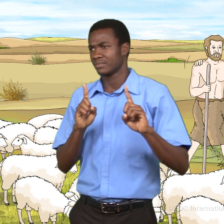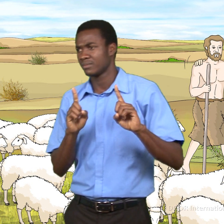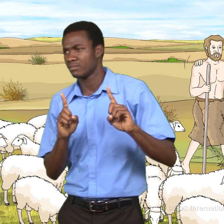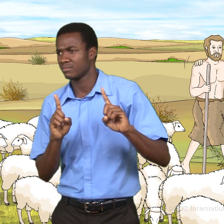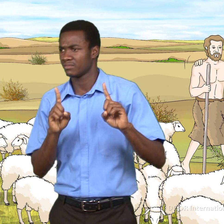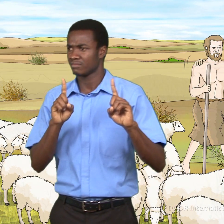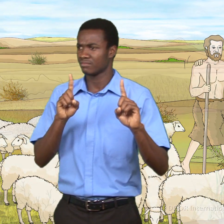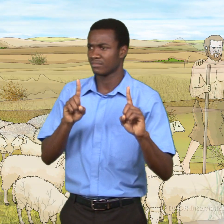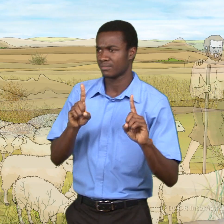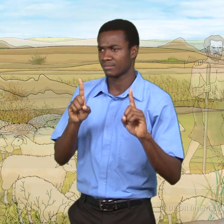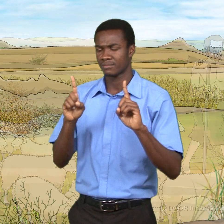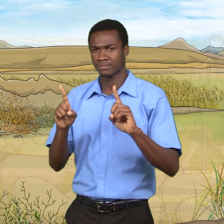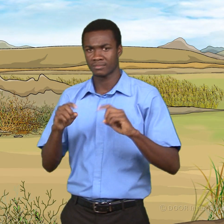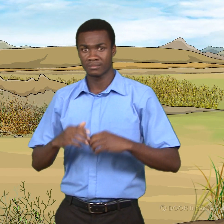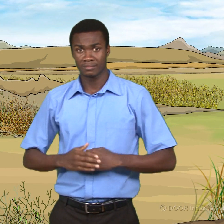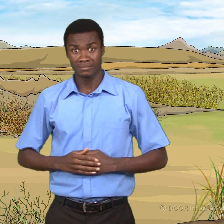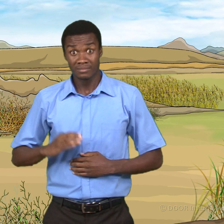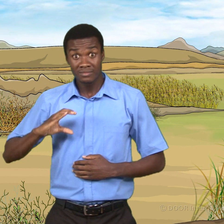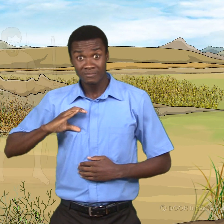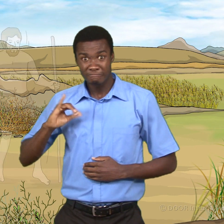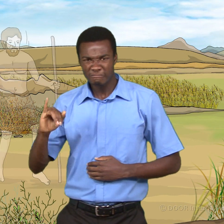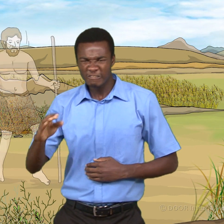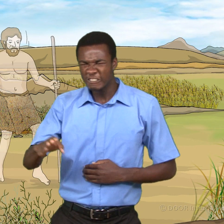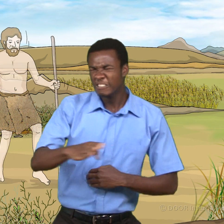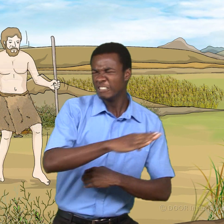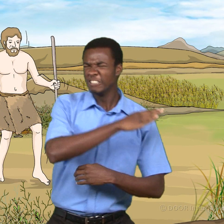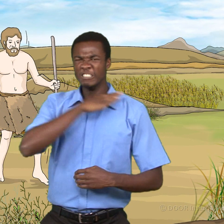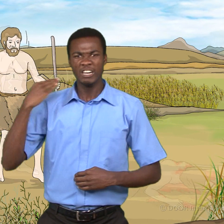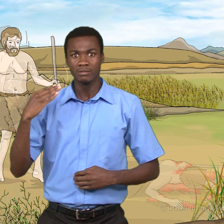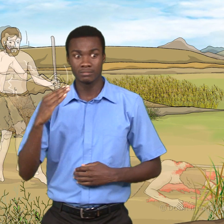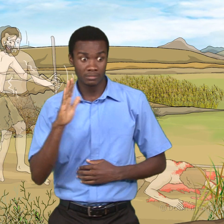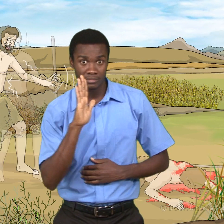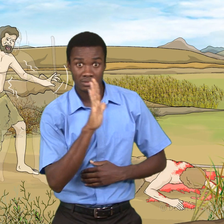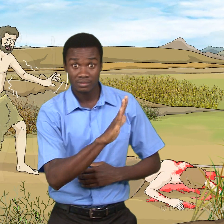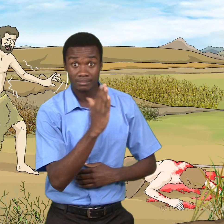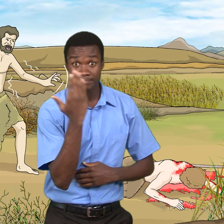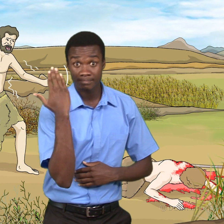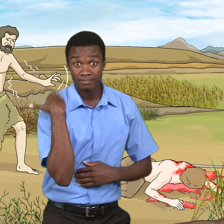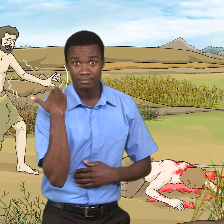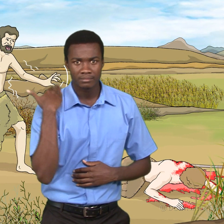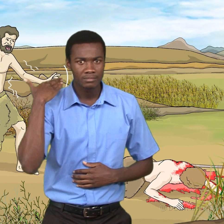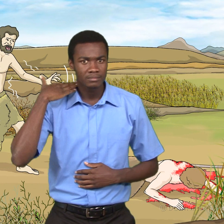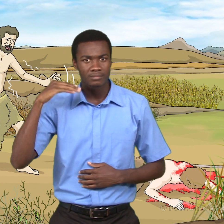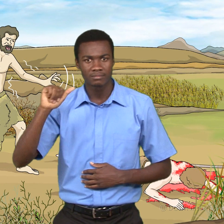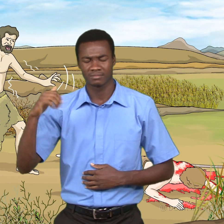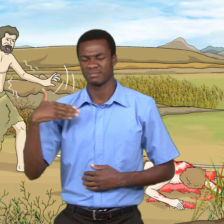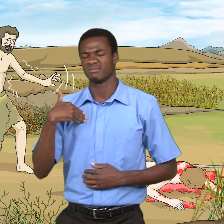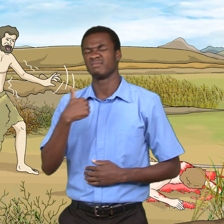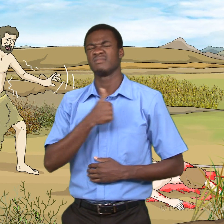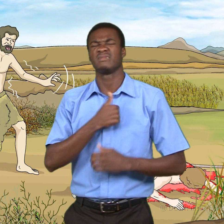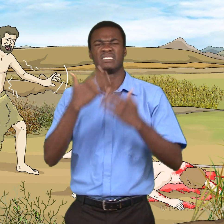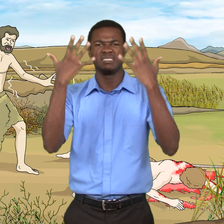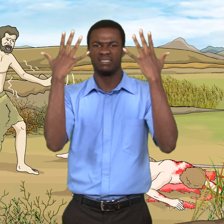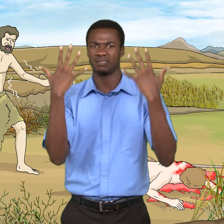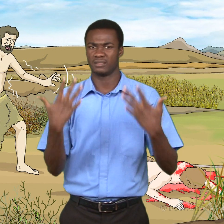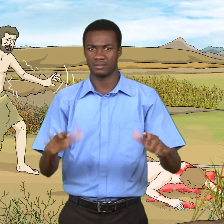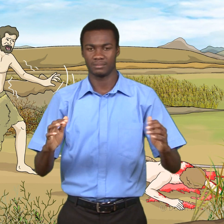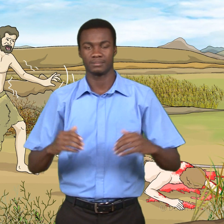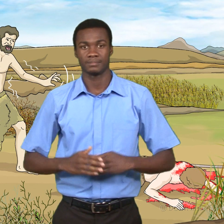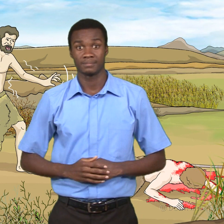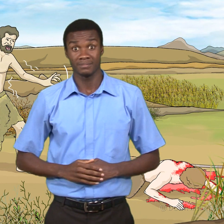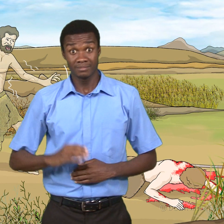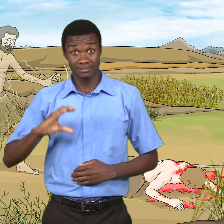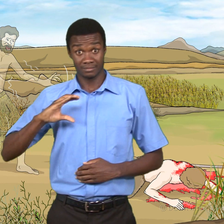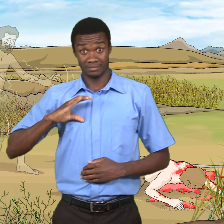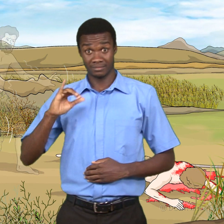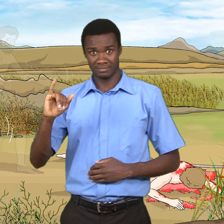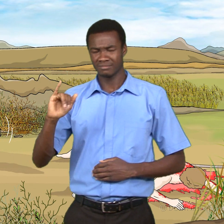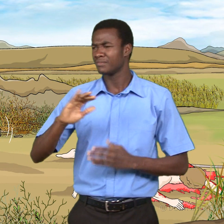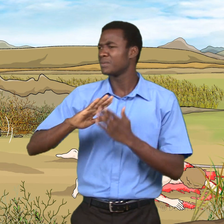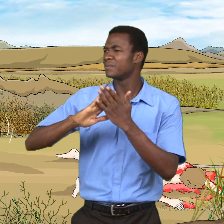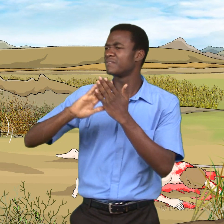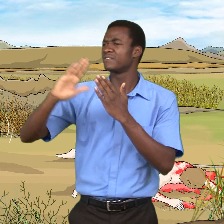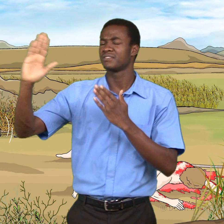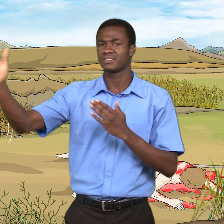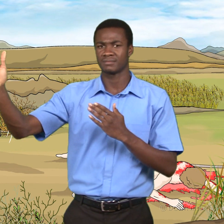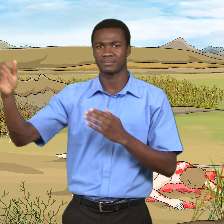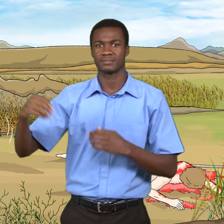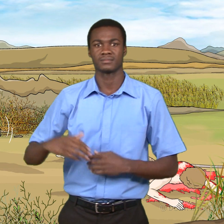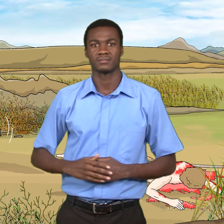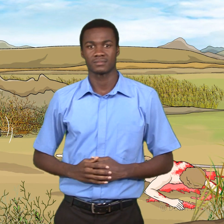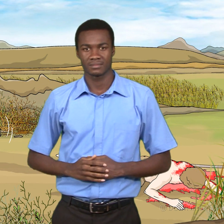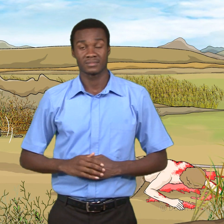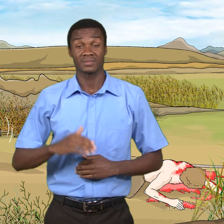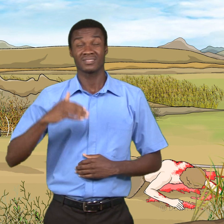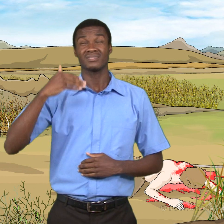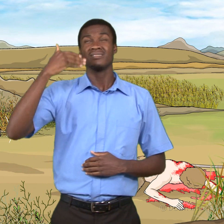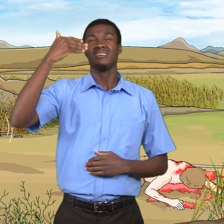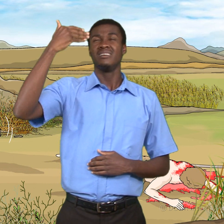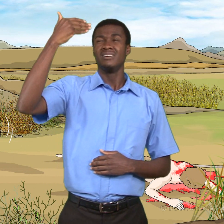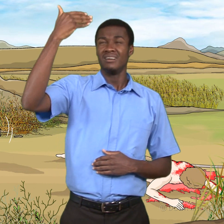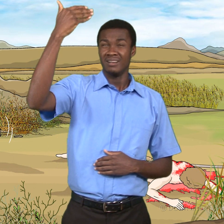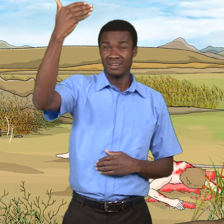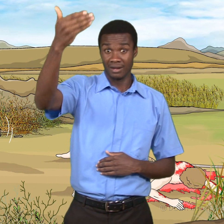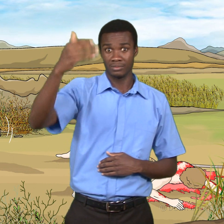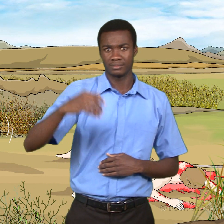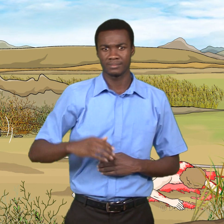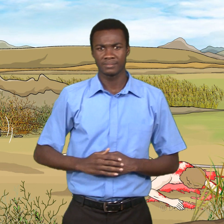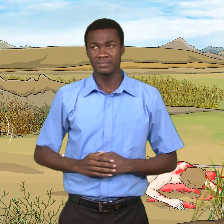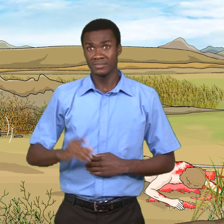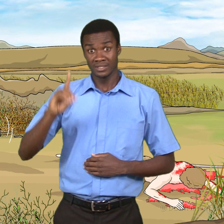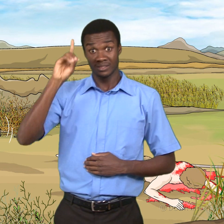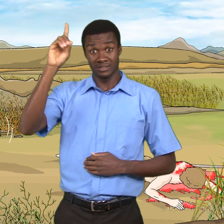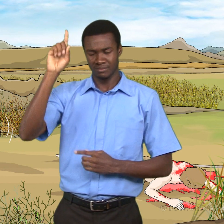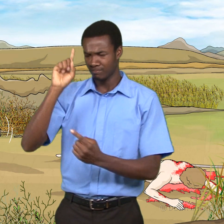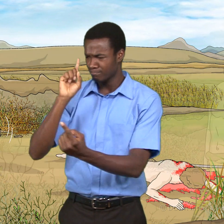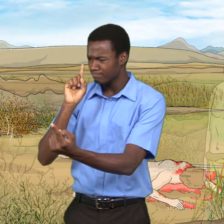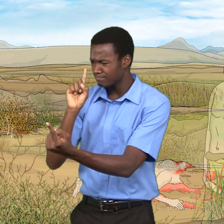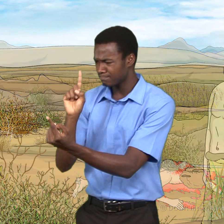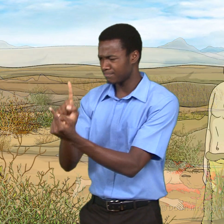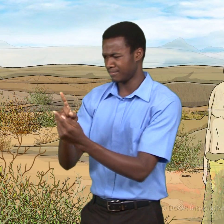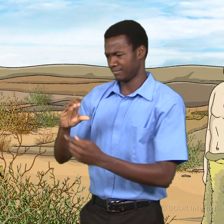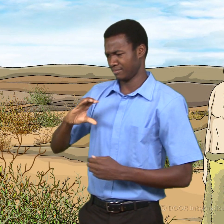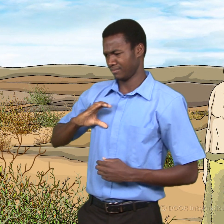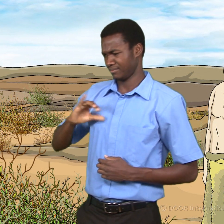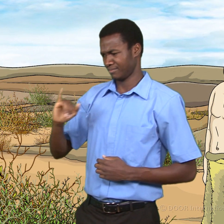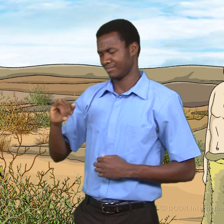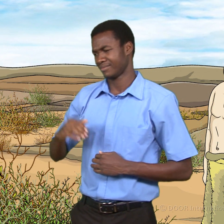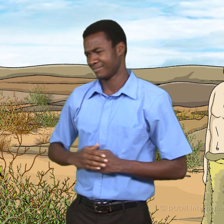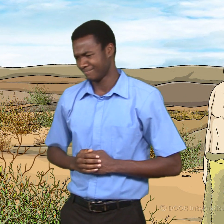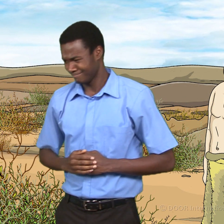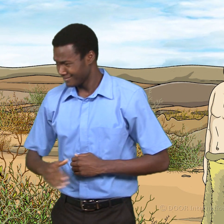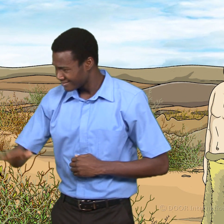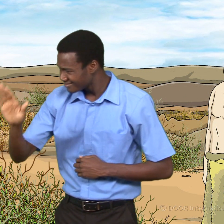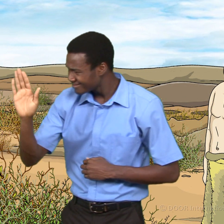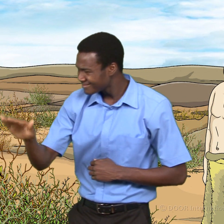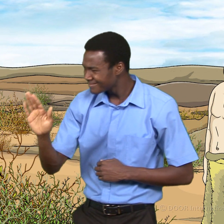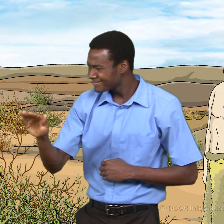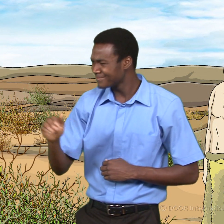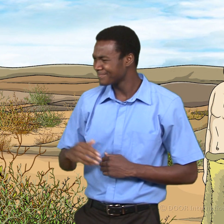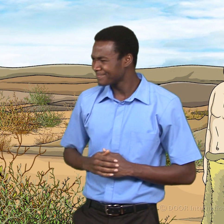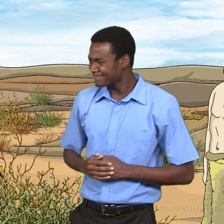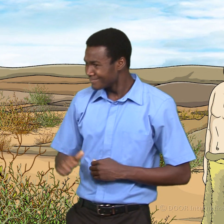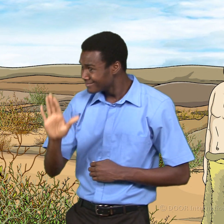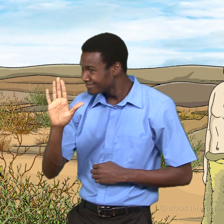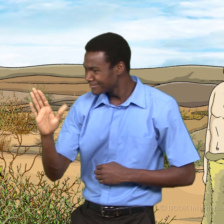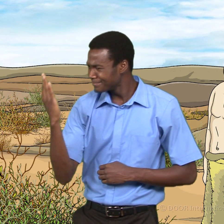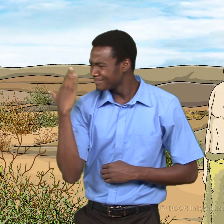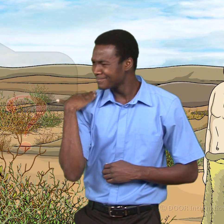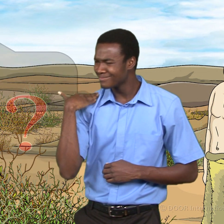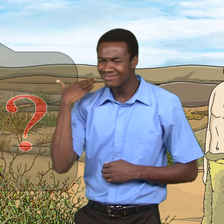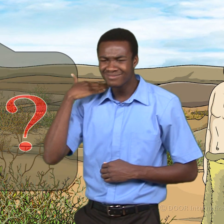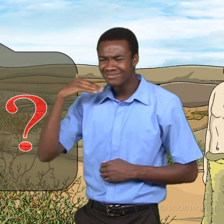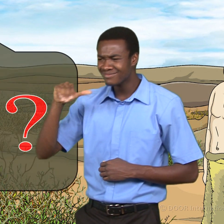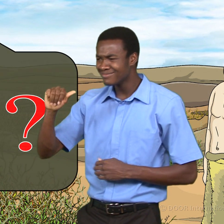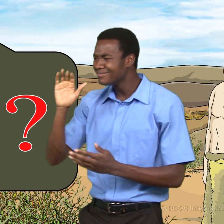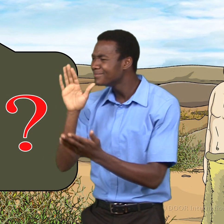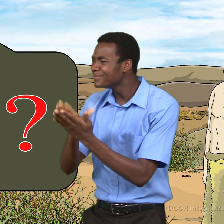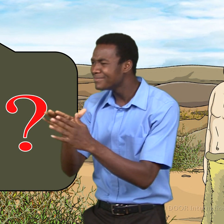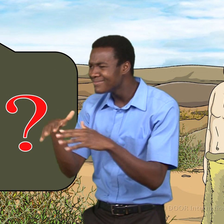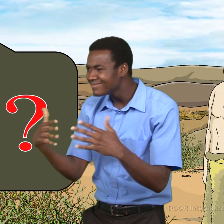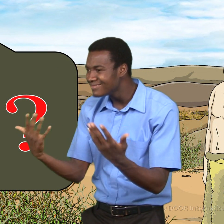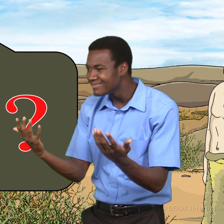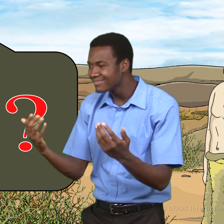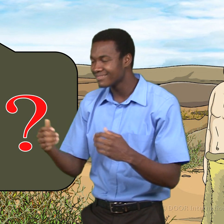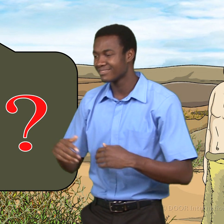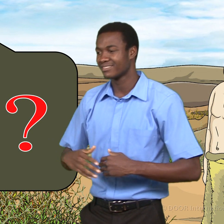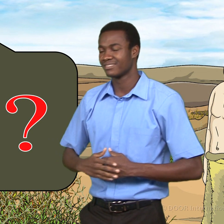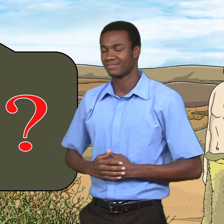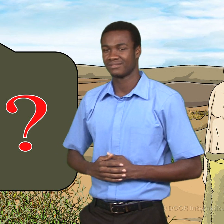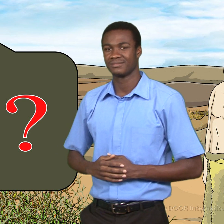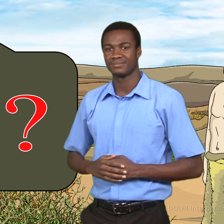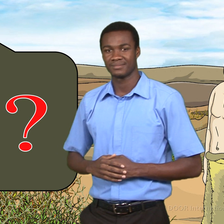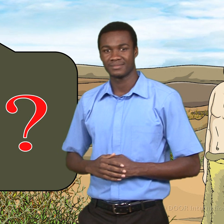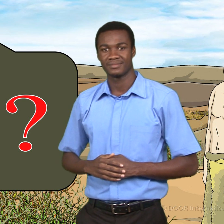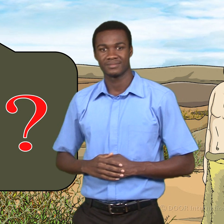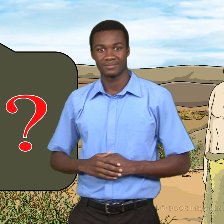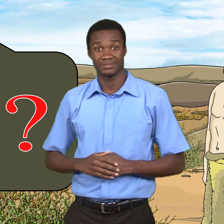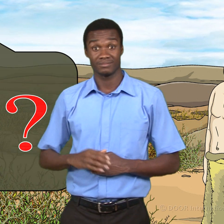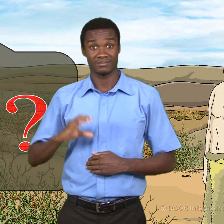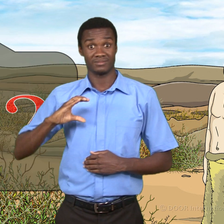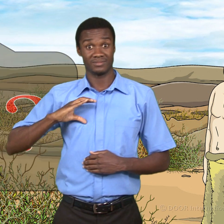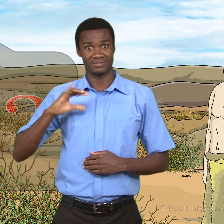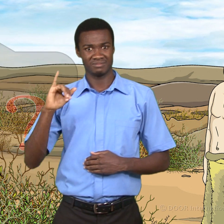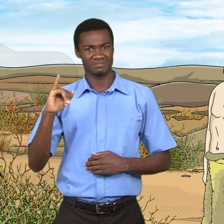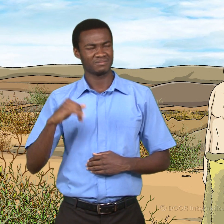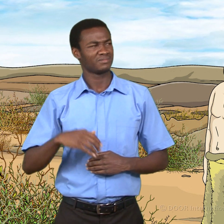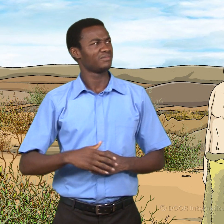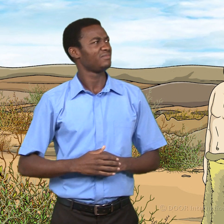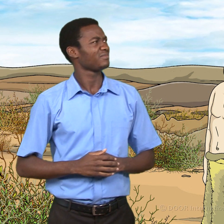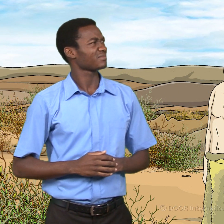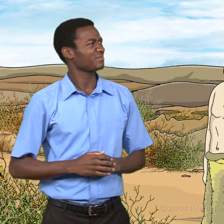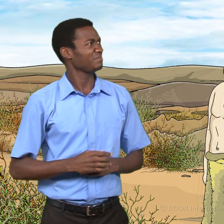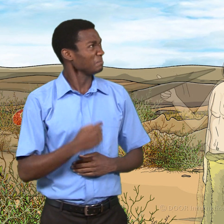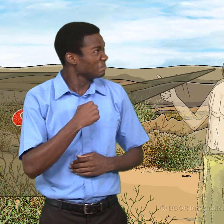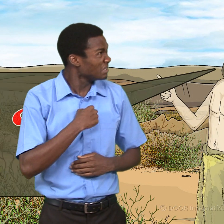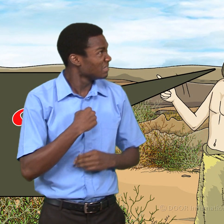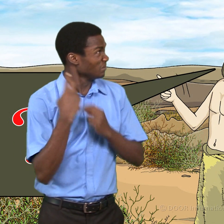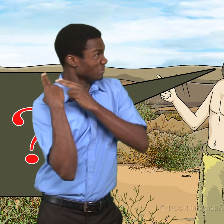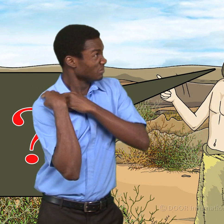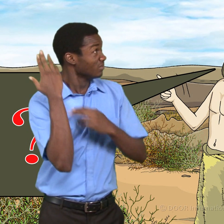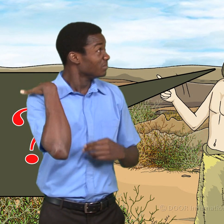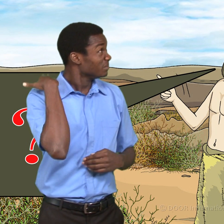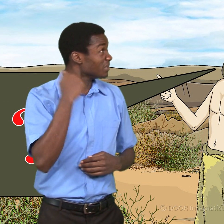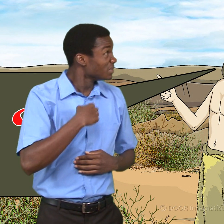And while they were in the field, Cain rose up against his brother Abel and killed him. And the LORD said to Cain, “Where is your brother Abel?”